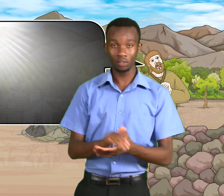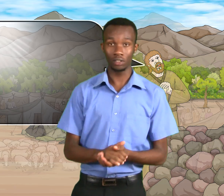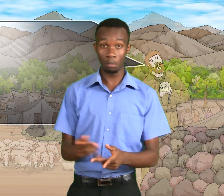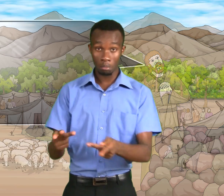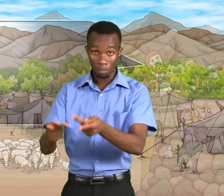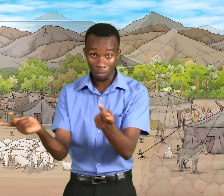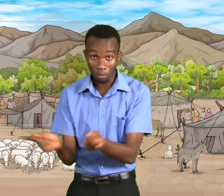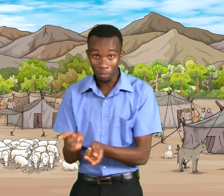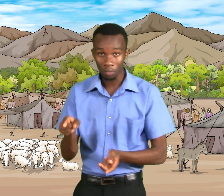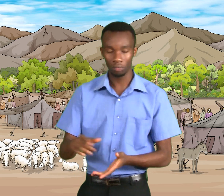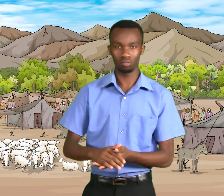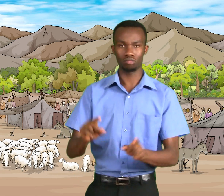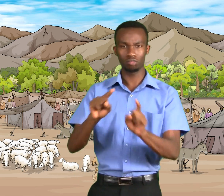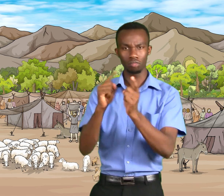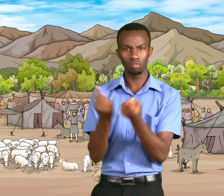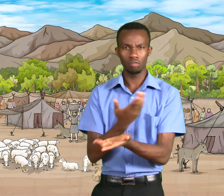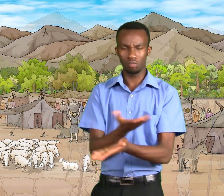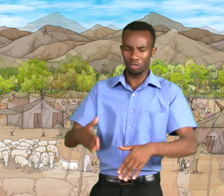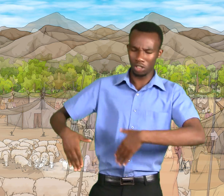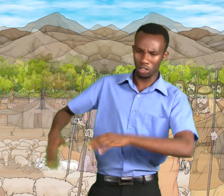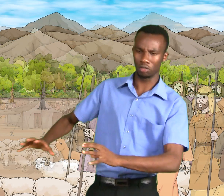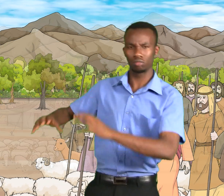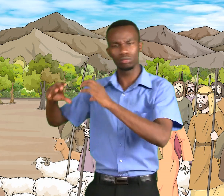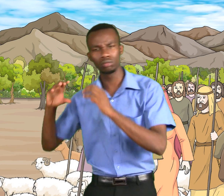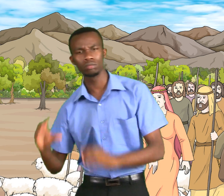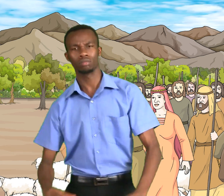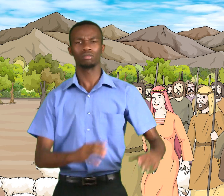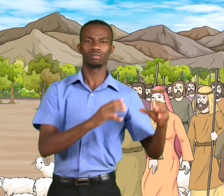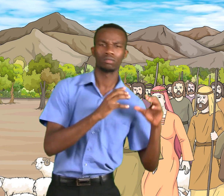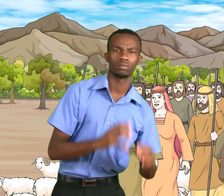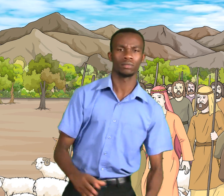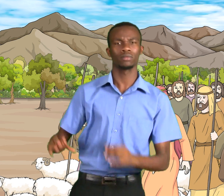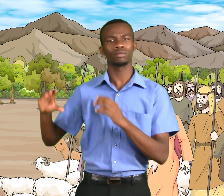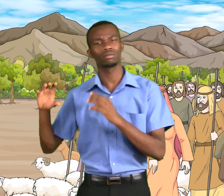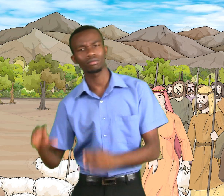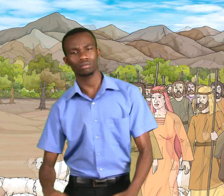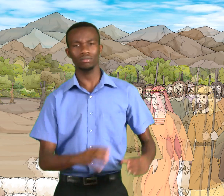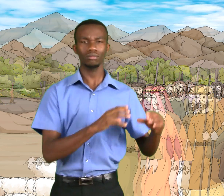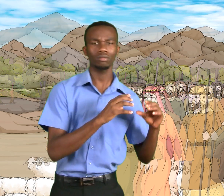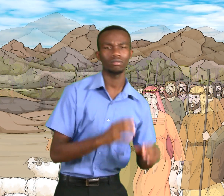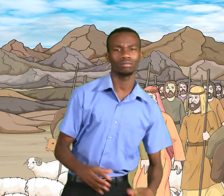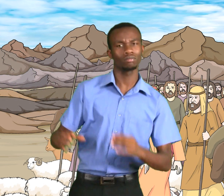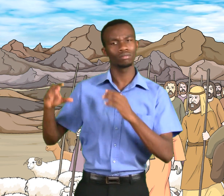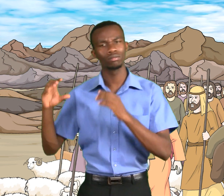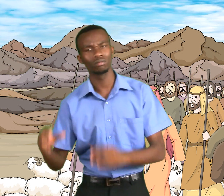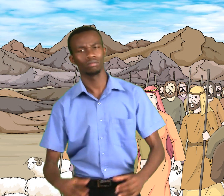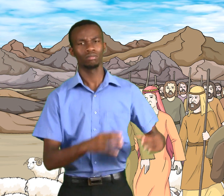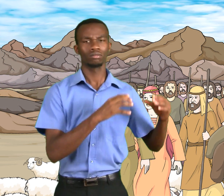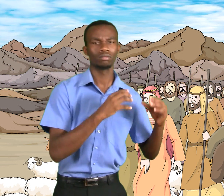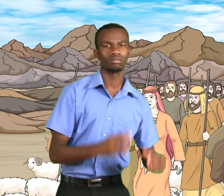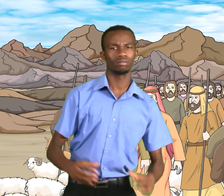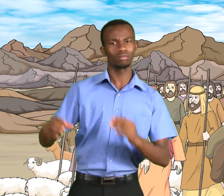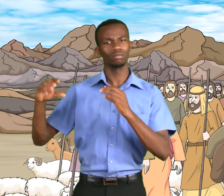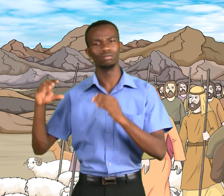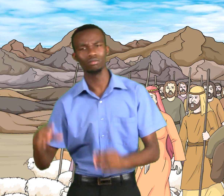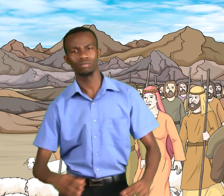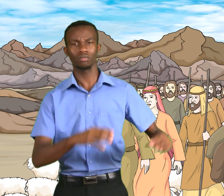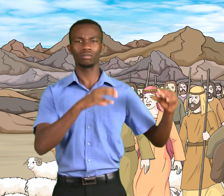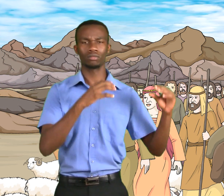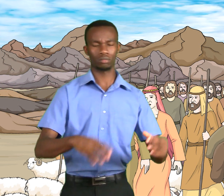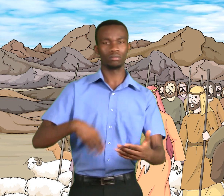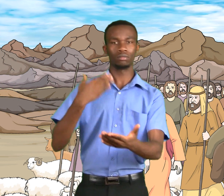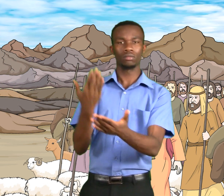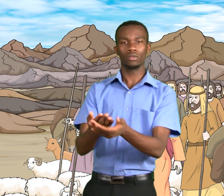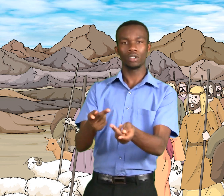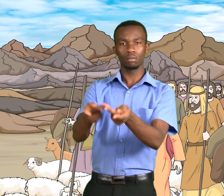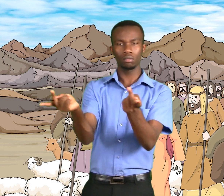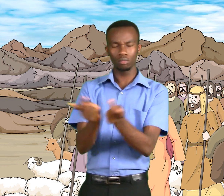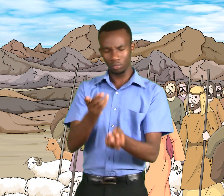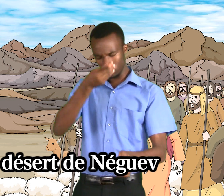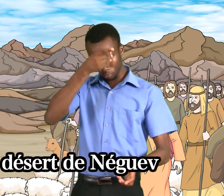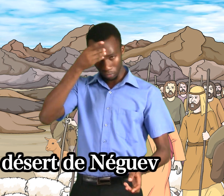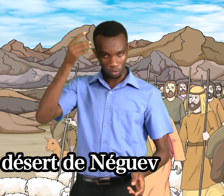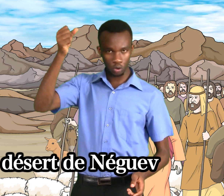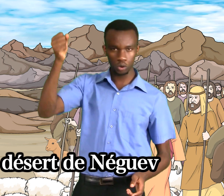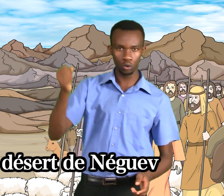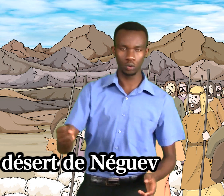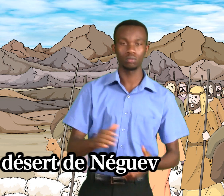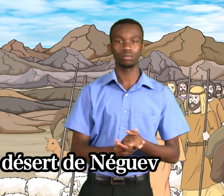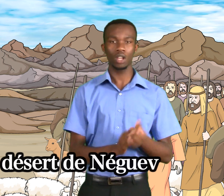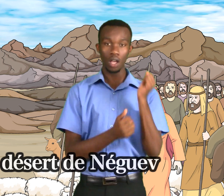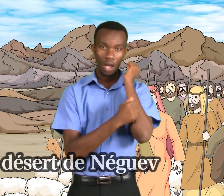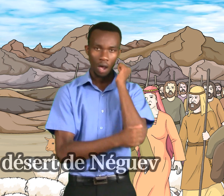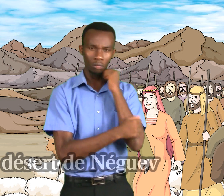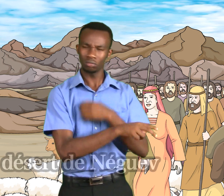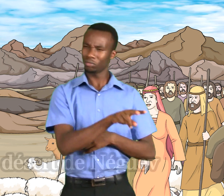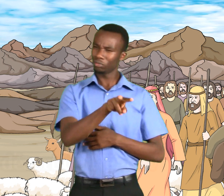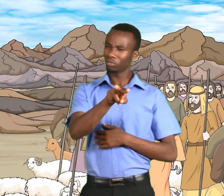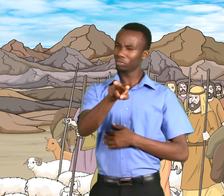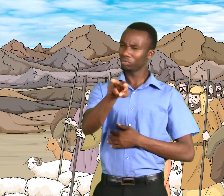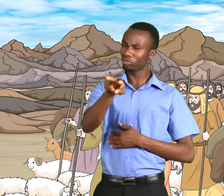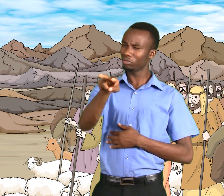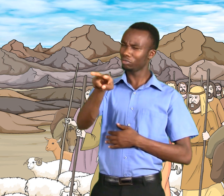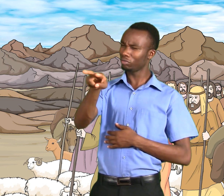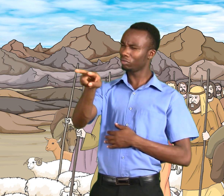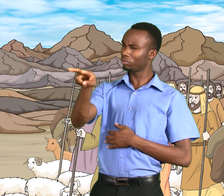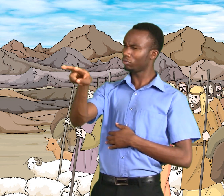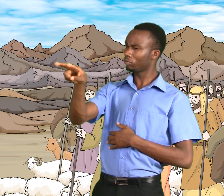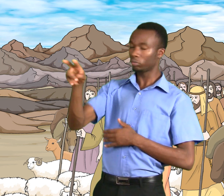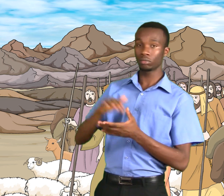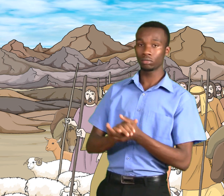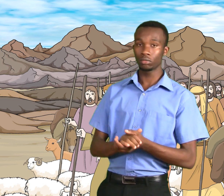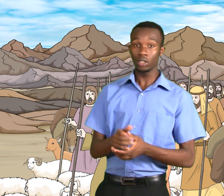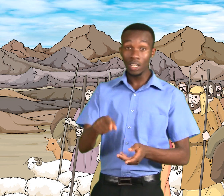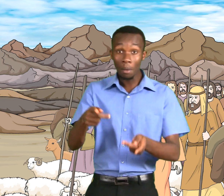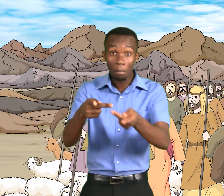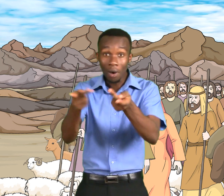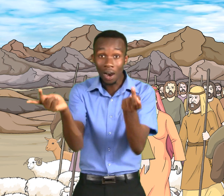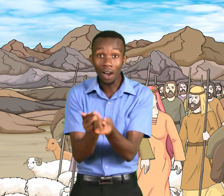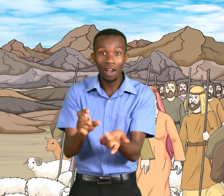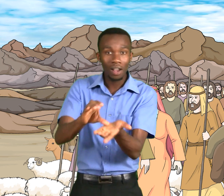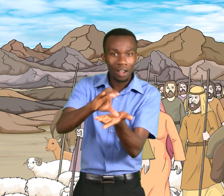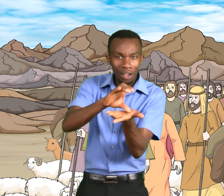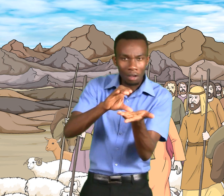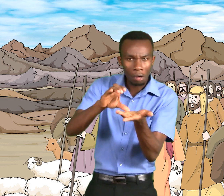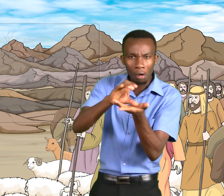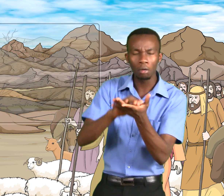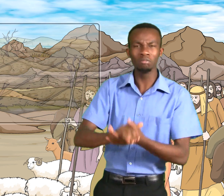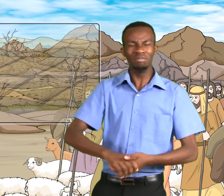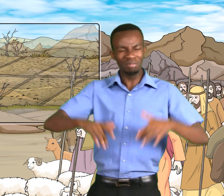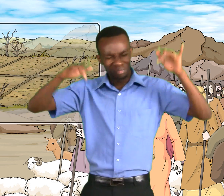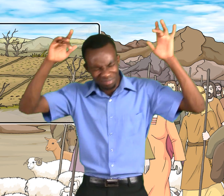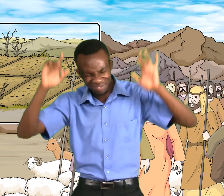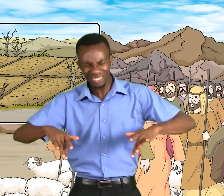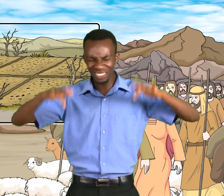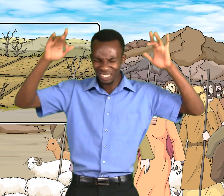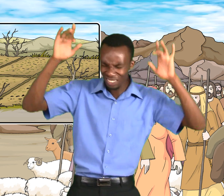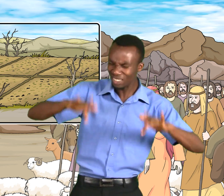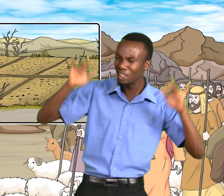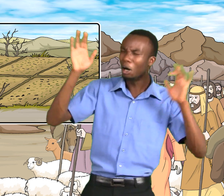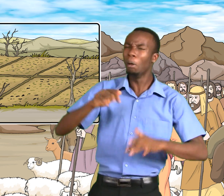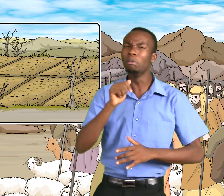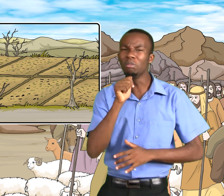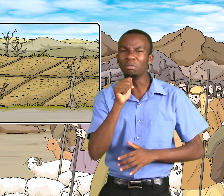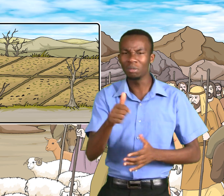And Abram journeyed on toward the Negev.